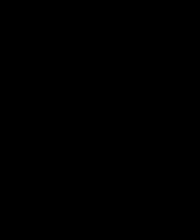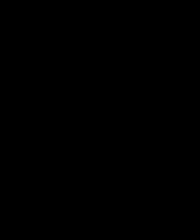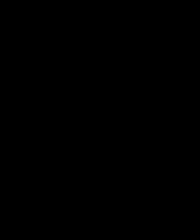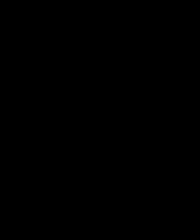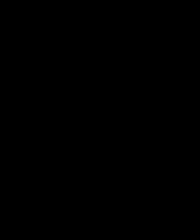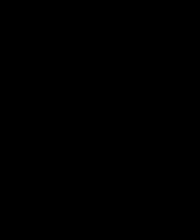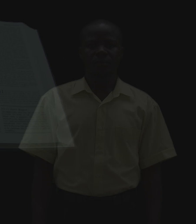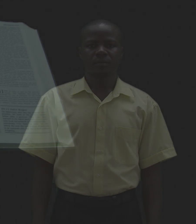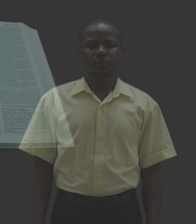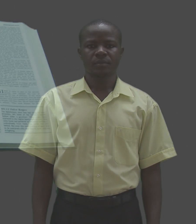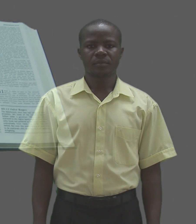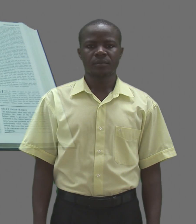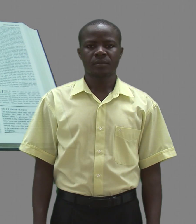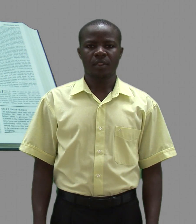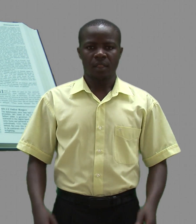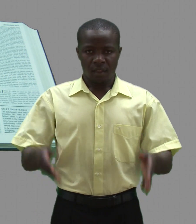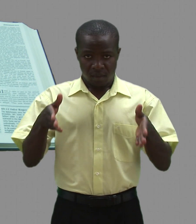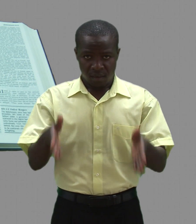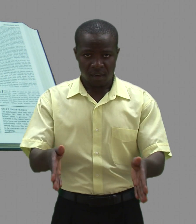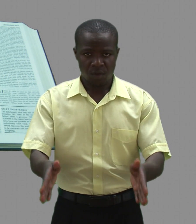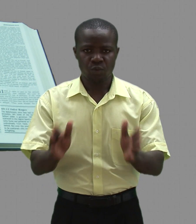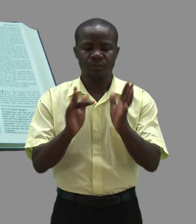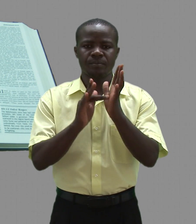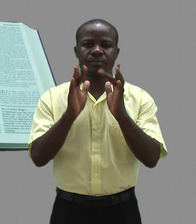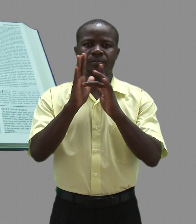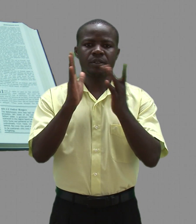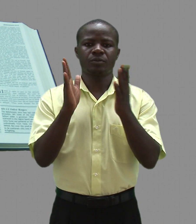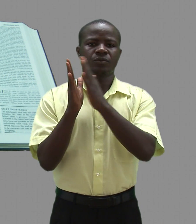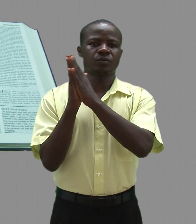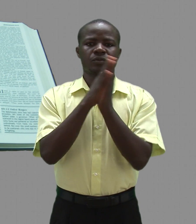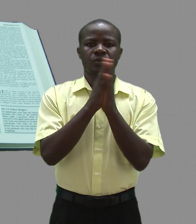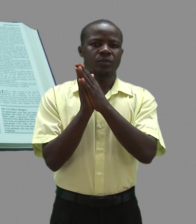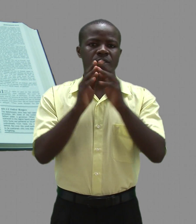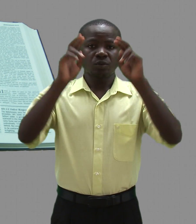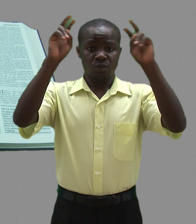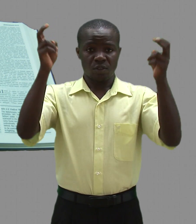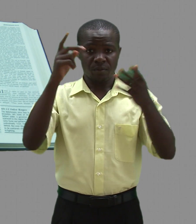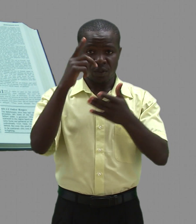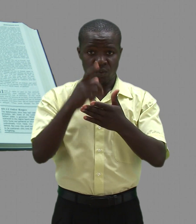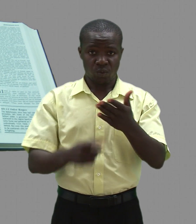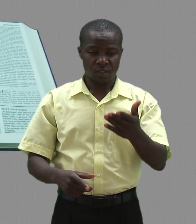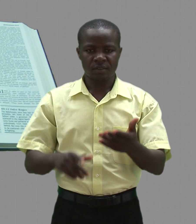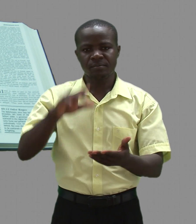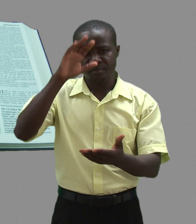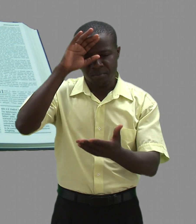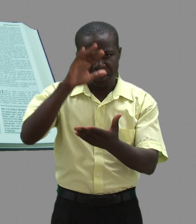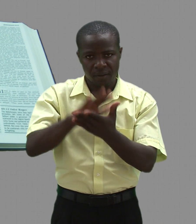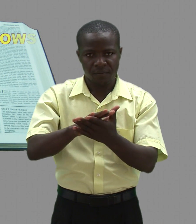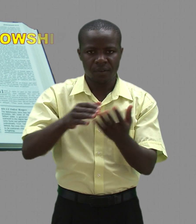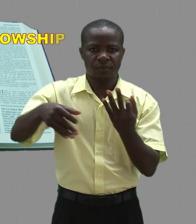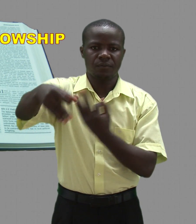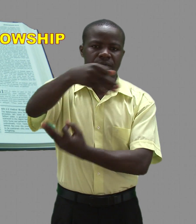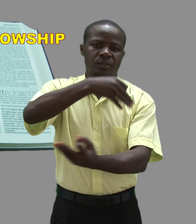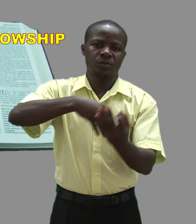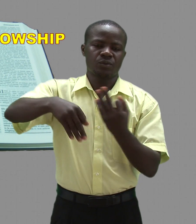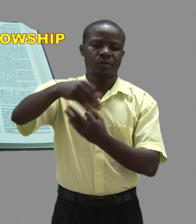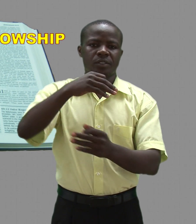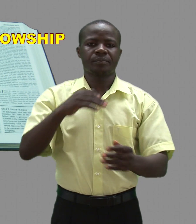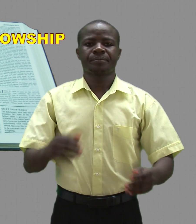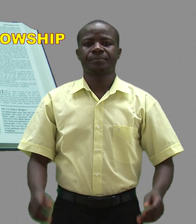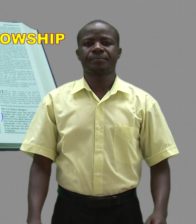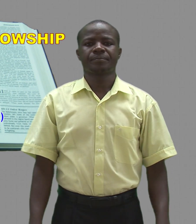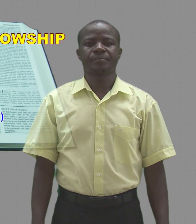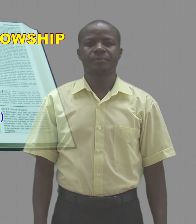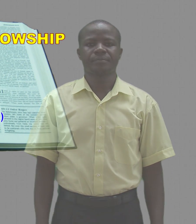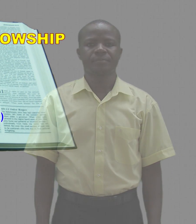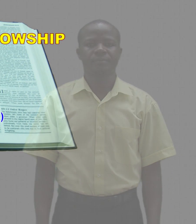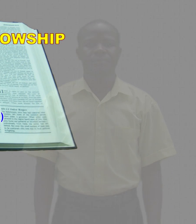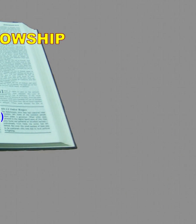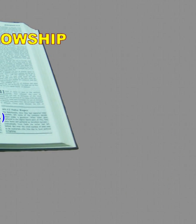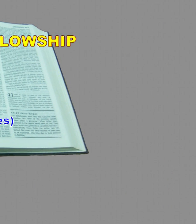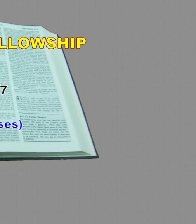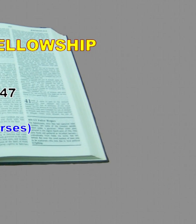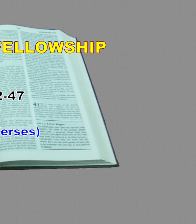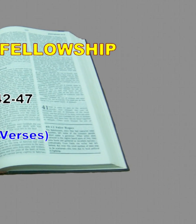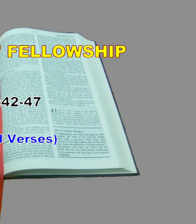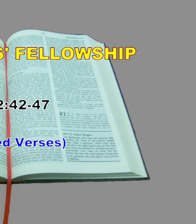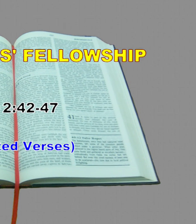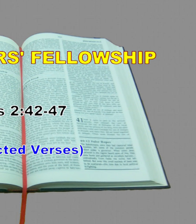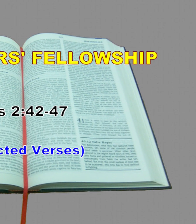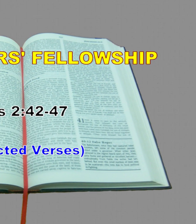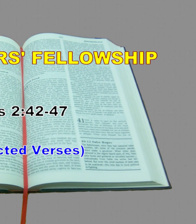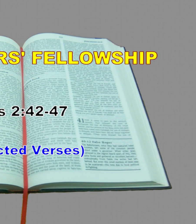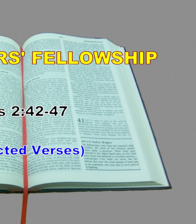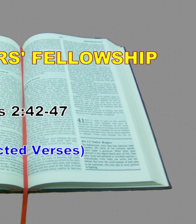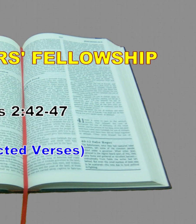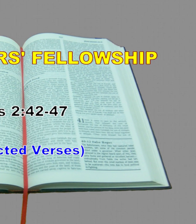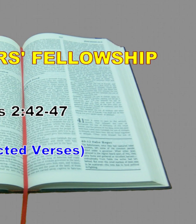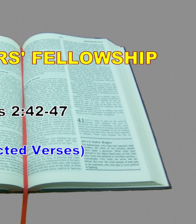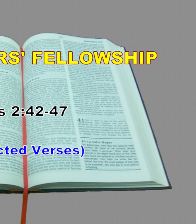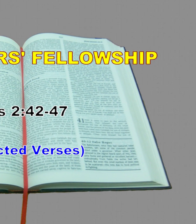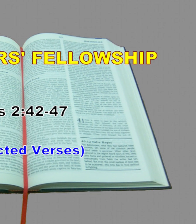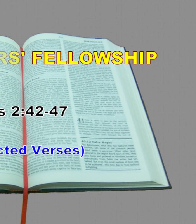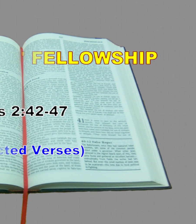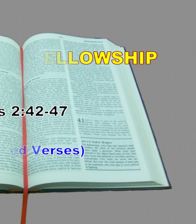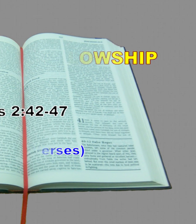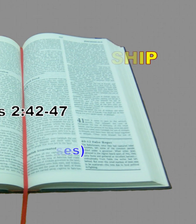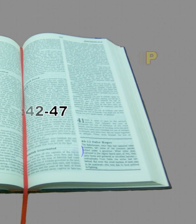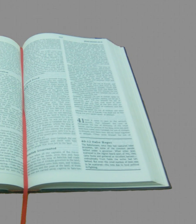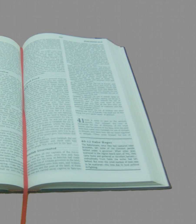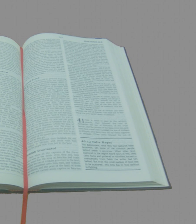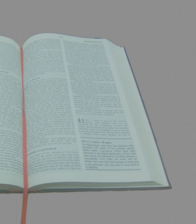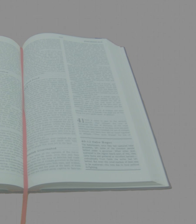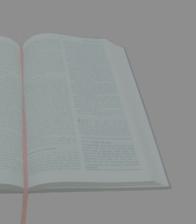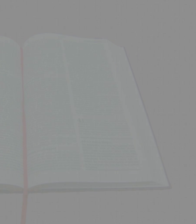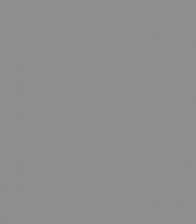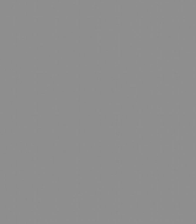The fellowship of the believers